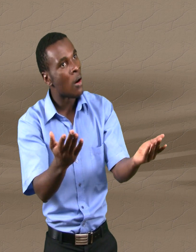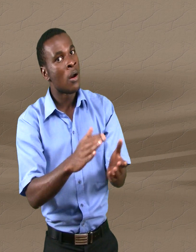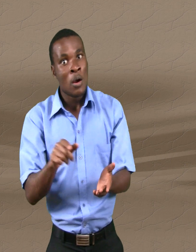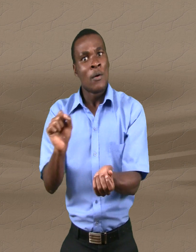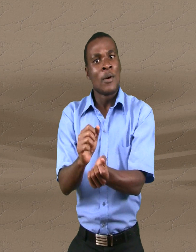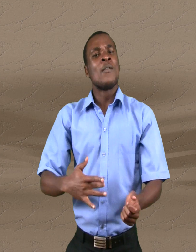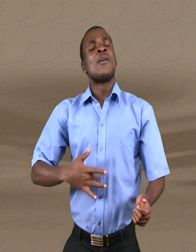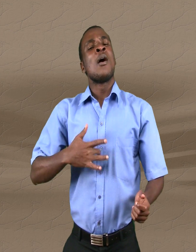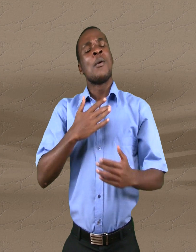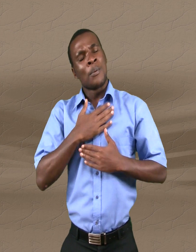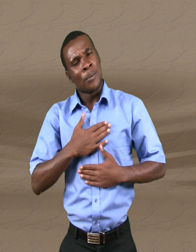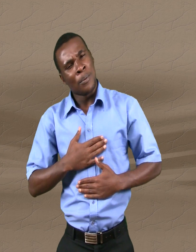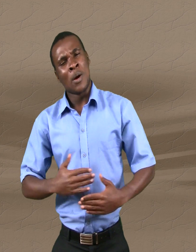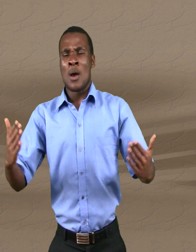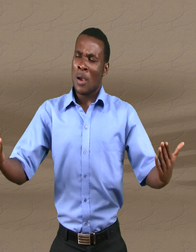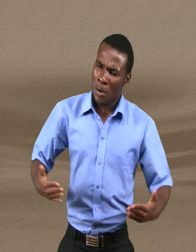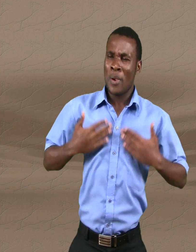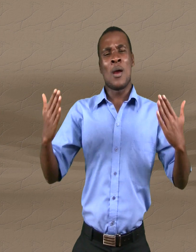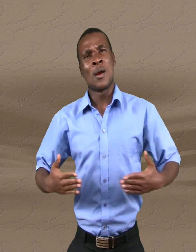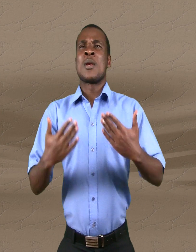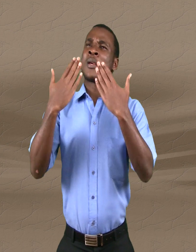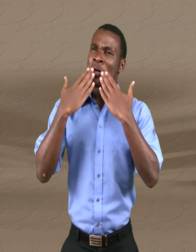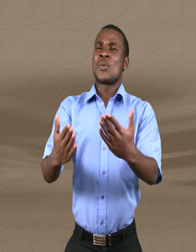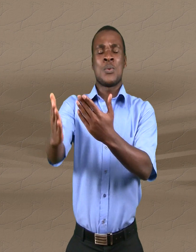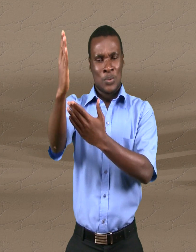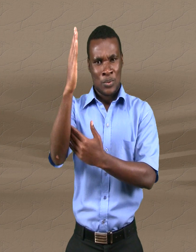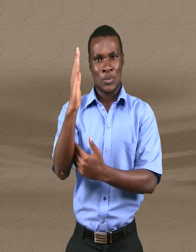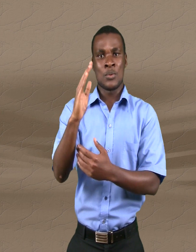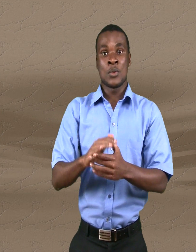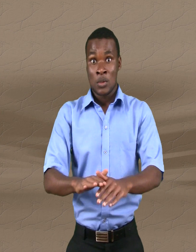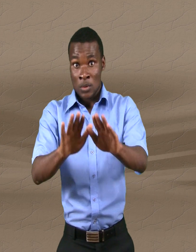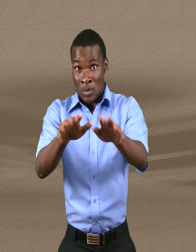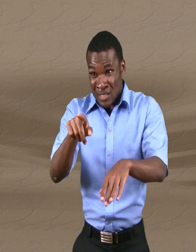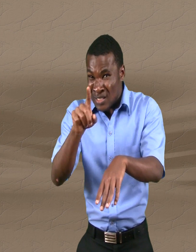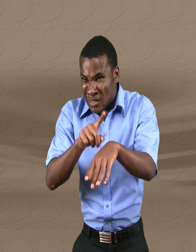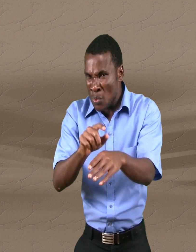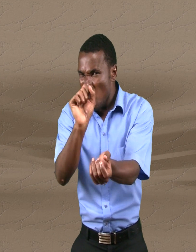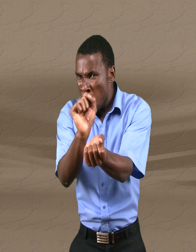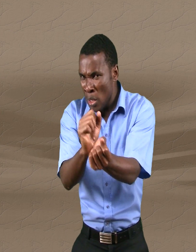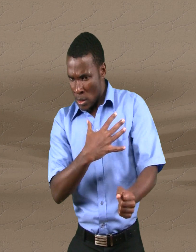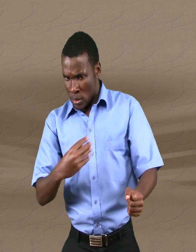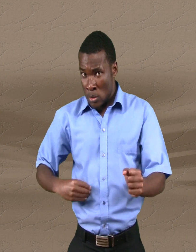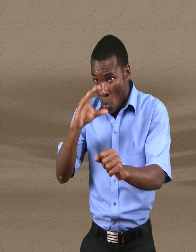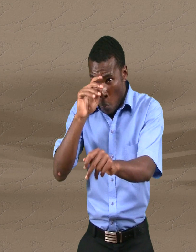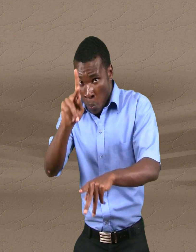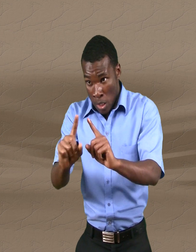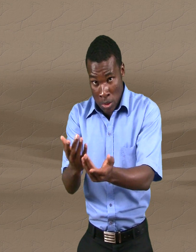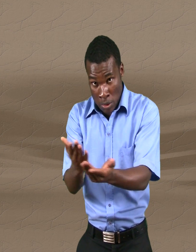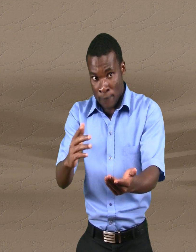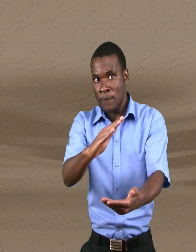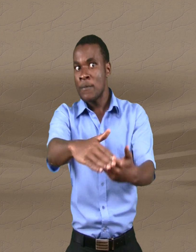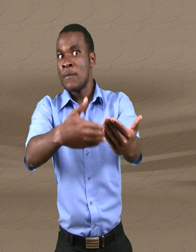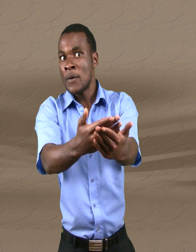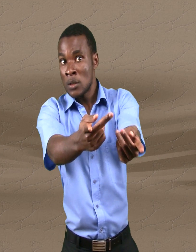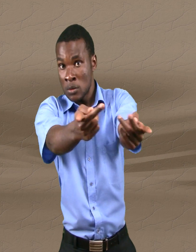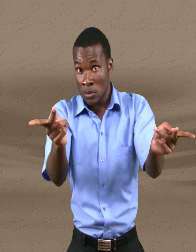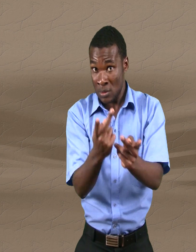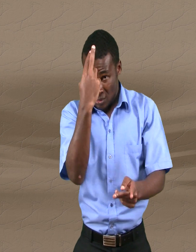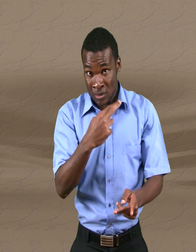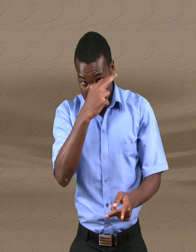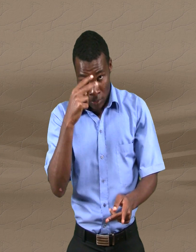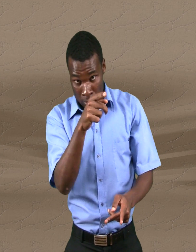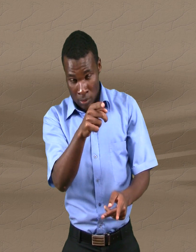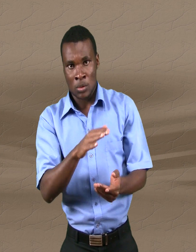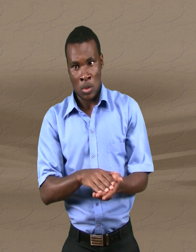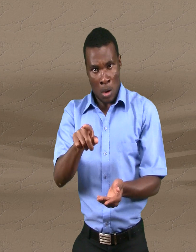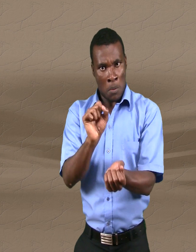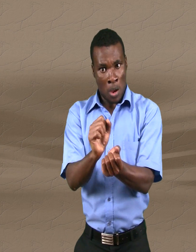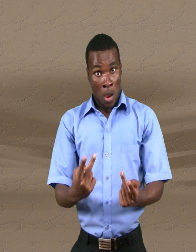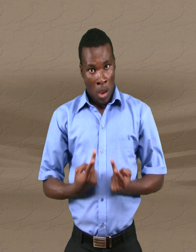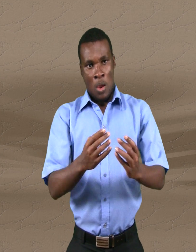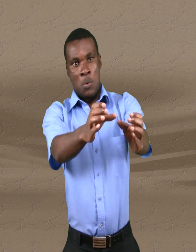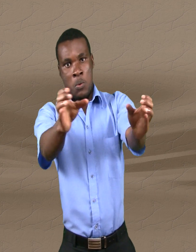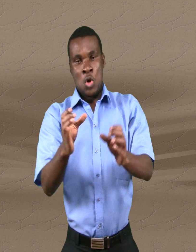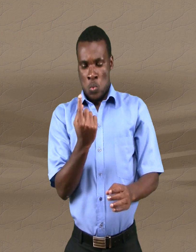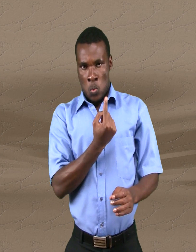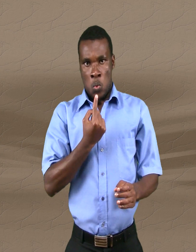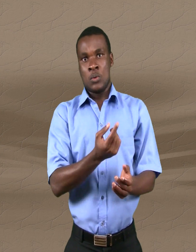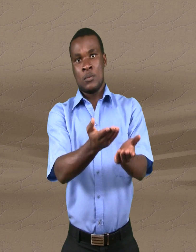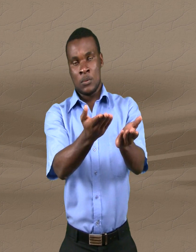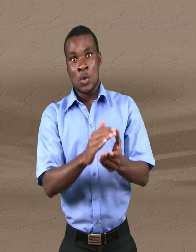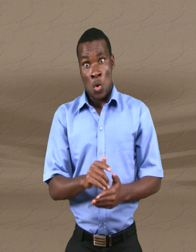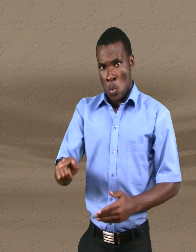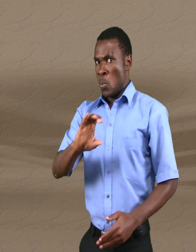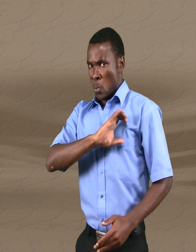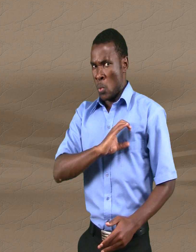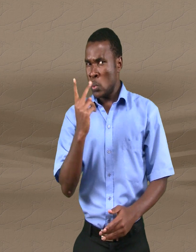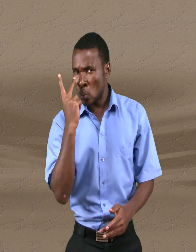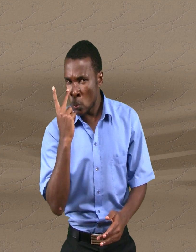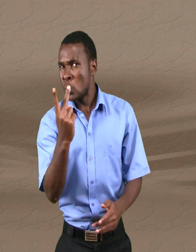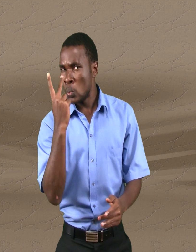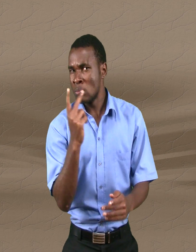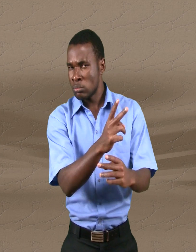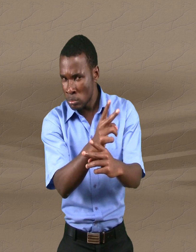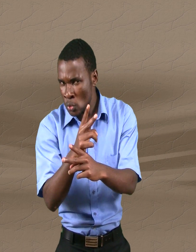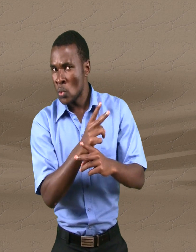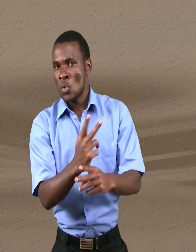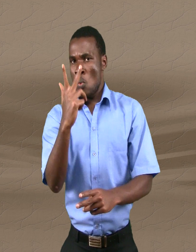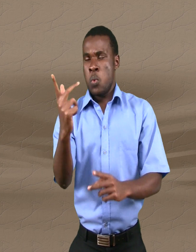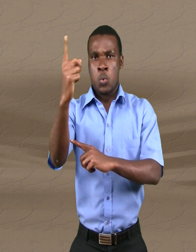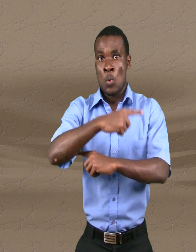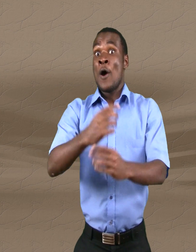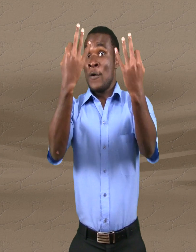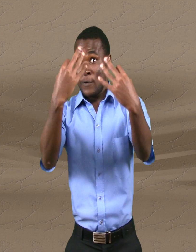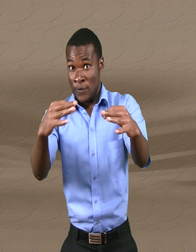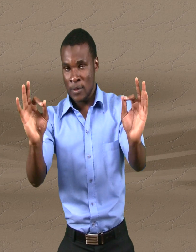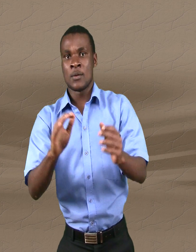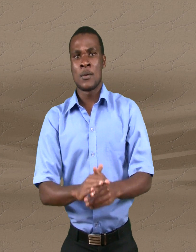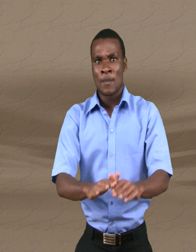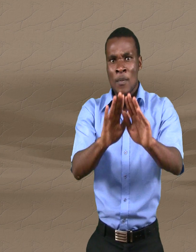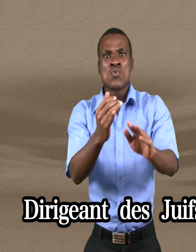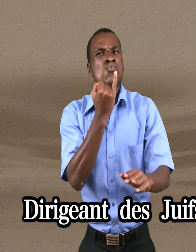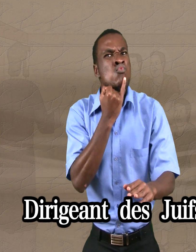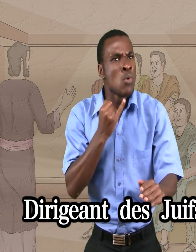When we arrived in Rome, Paul was permitted to stay by himself, with a soldier to guard him.